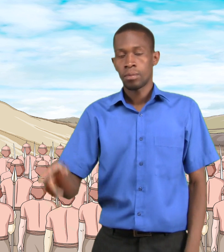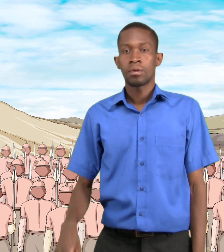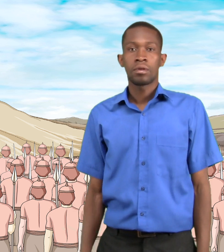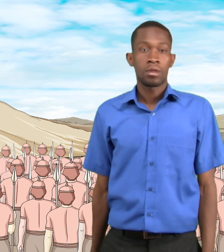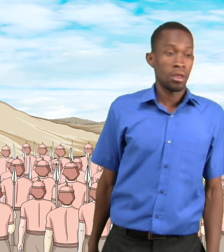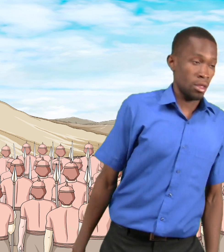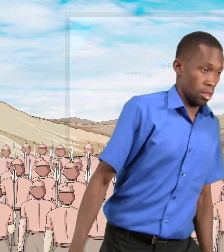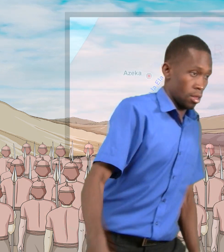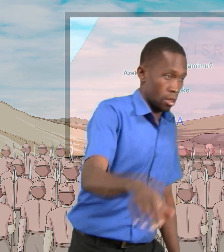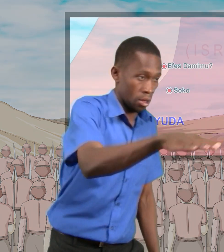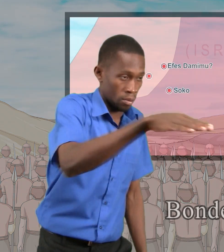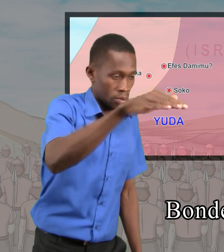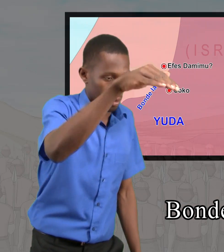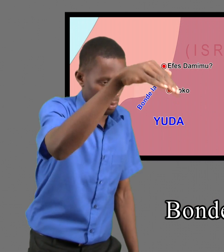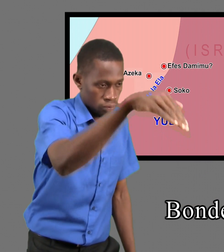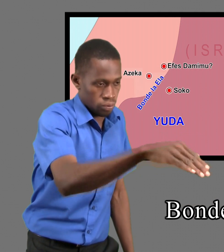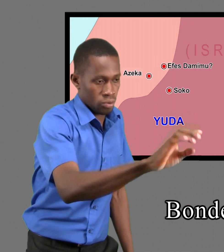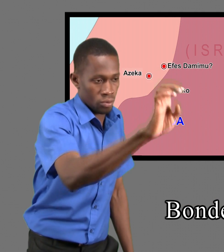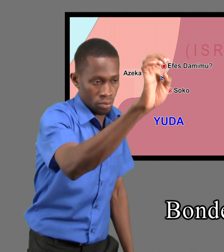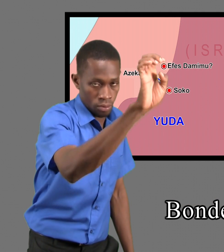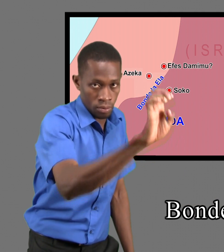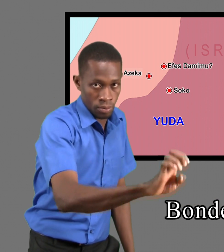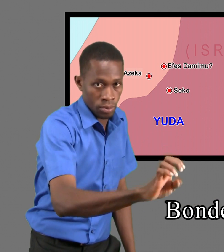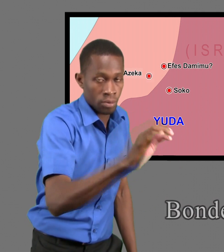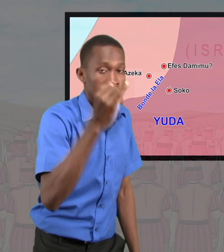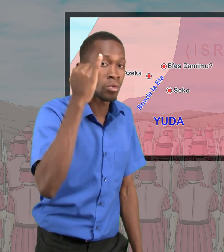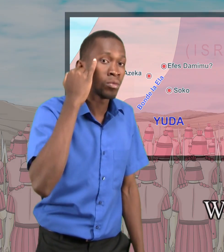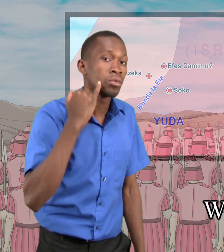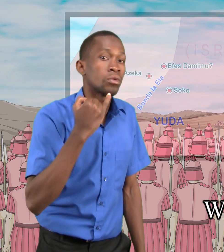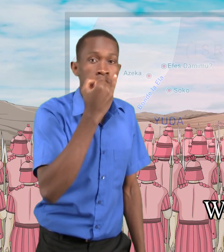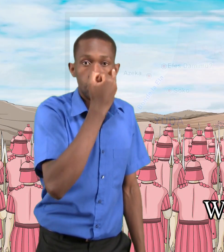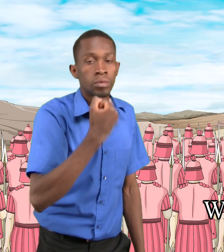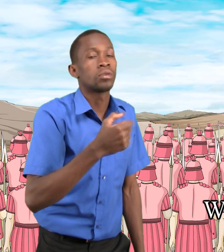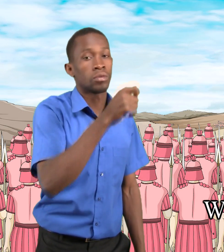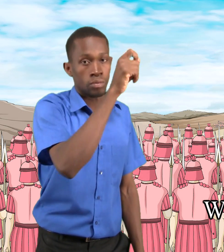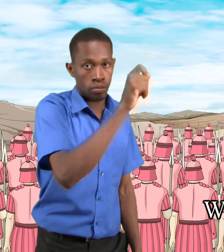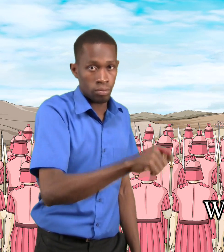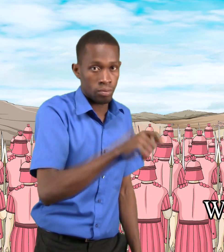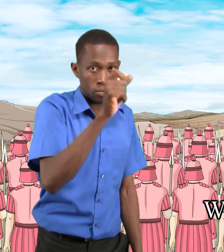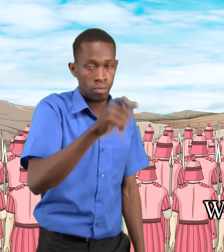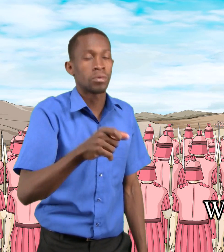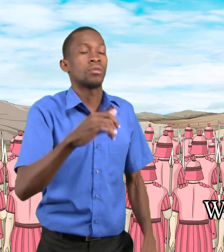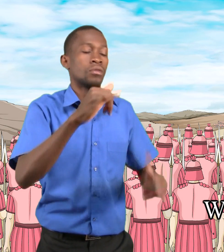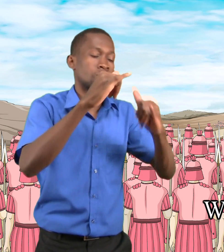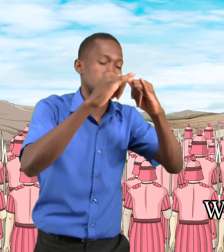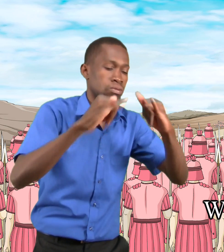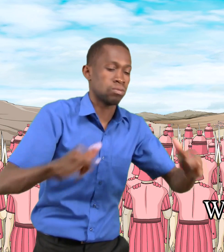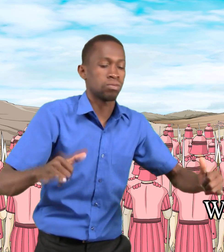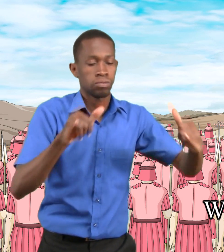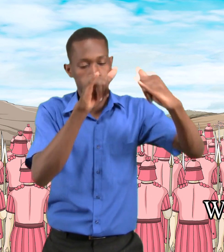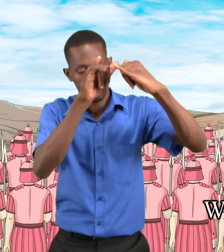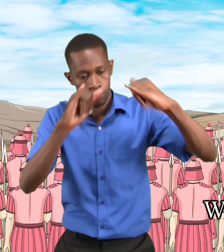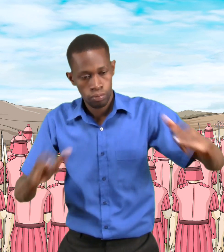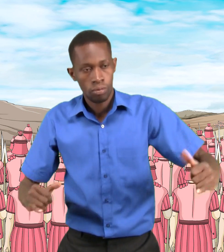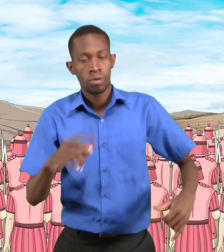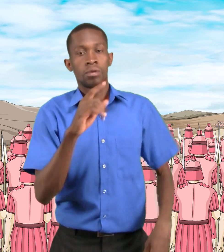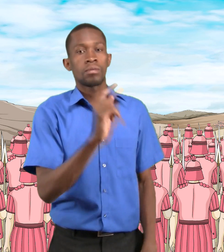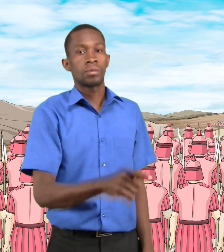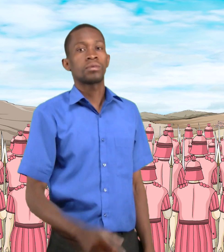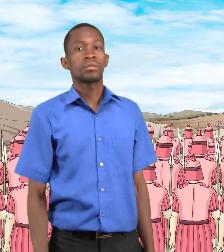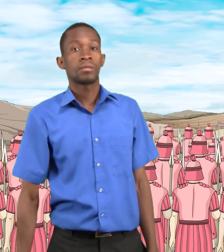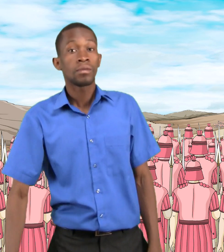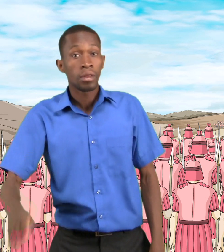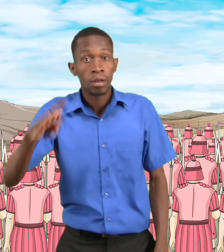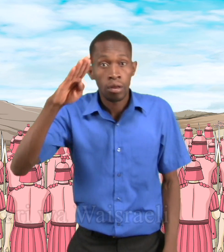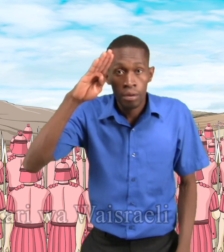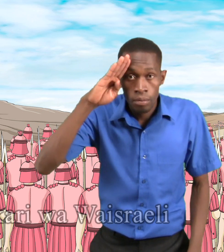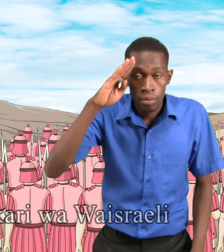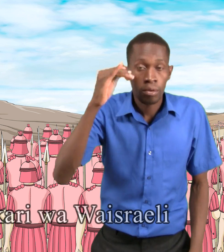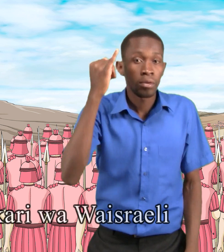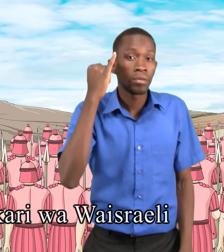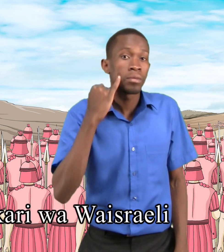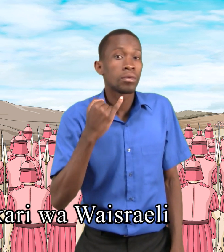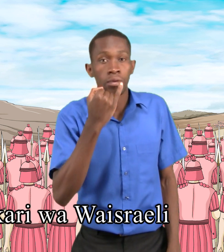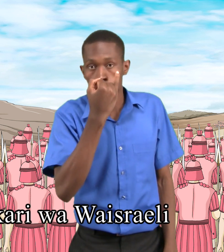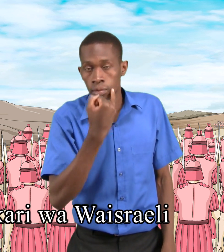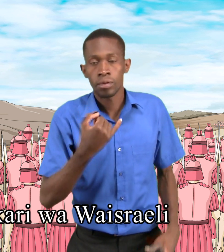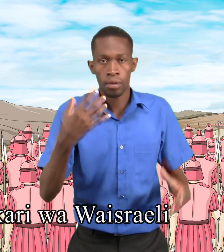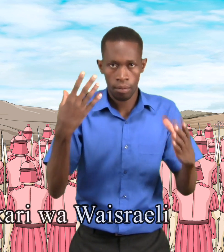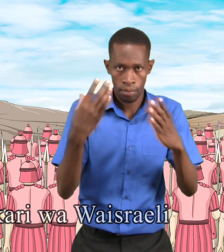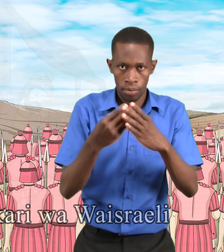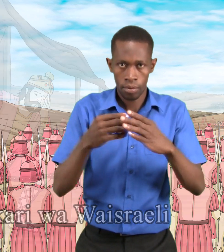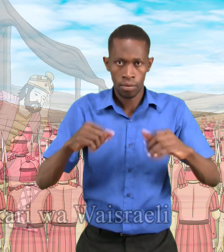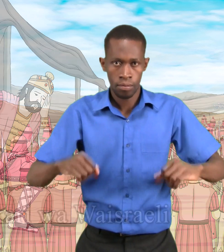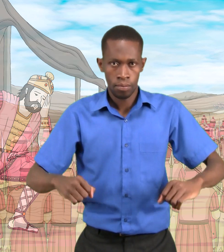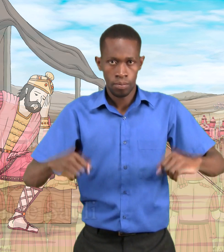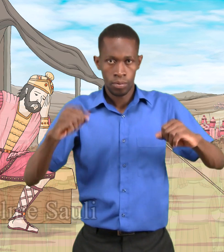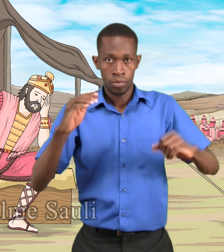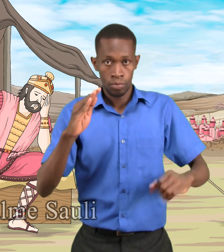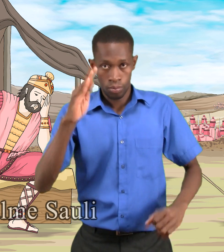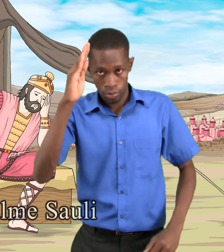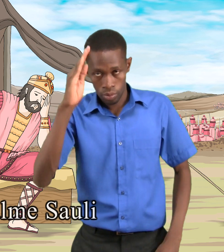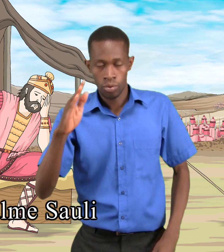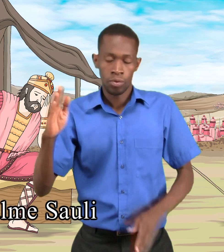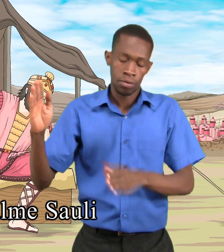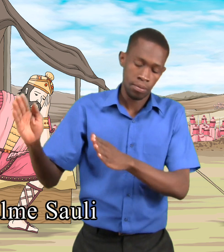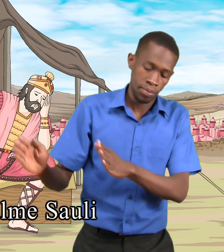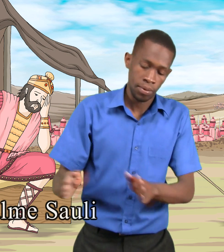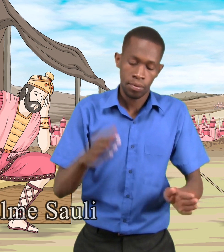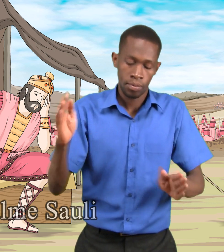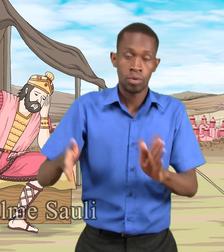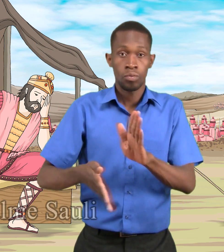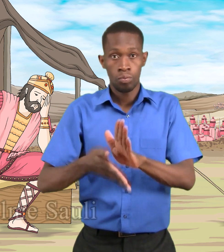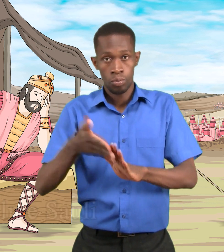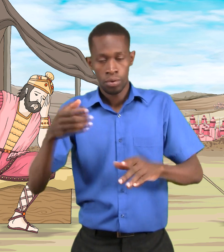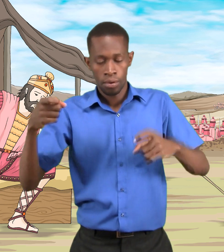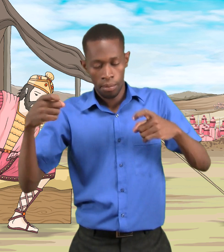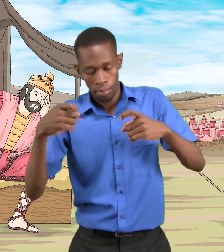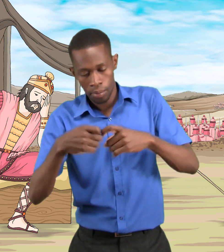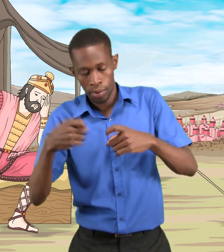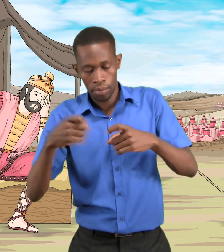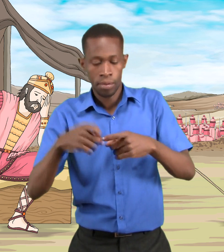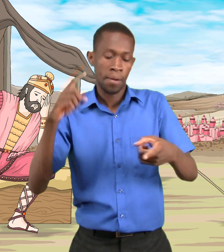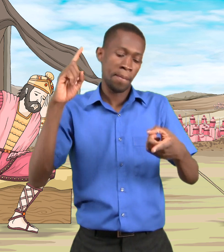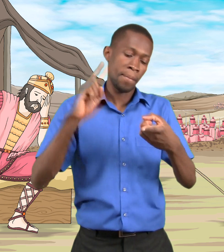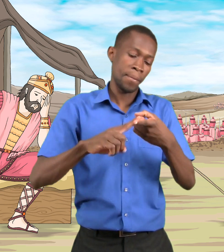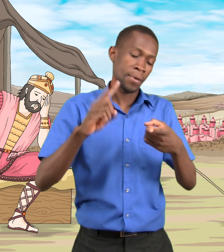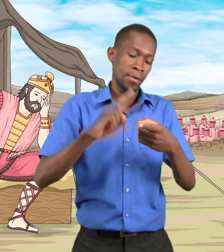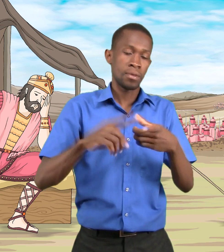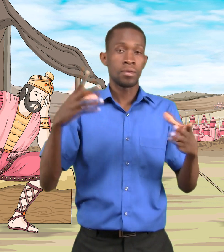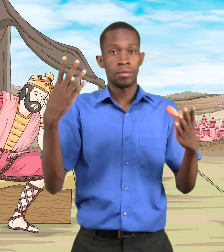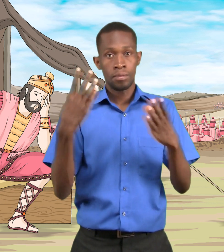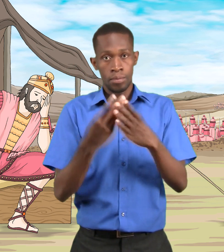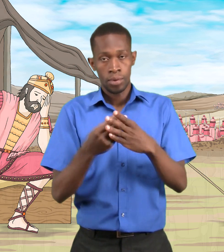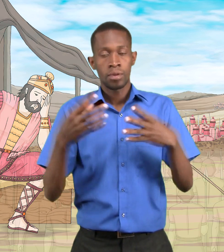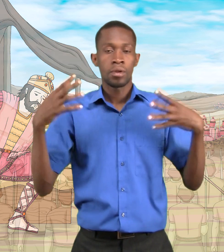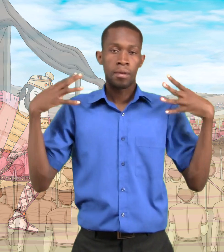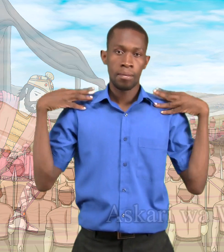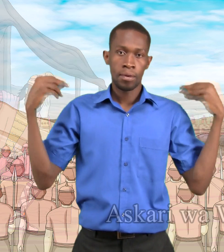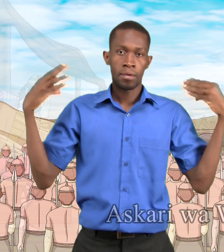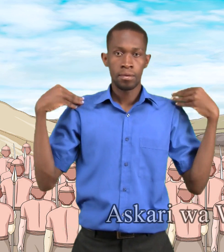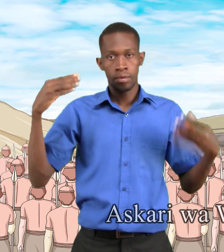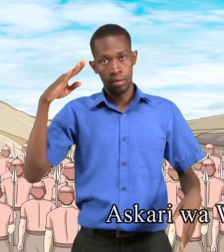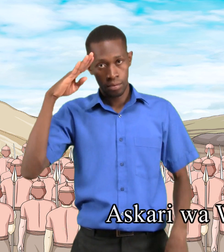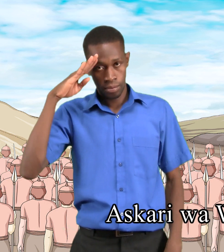Saul and the men of Israel assembled and camped in the Valley of Elah, arraying themselves for battle against the Philistines.